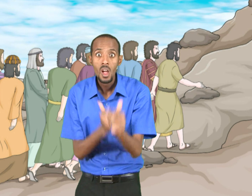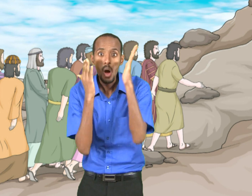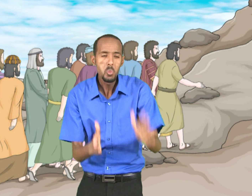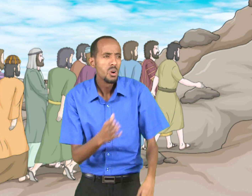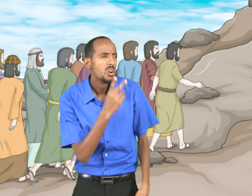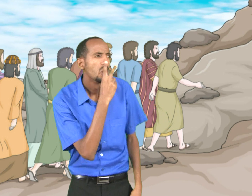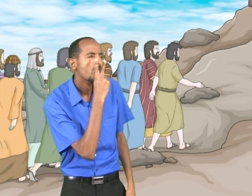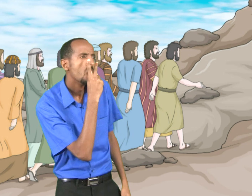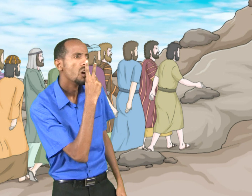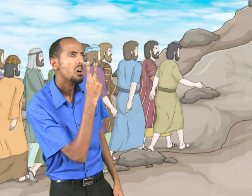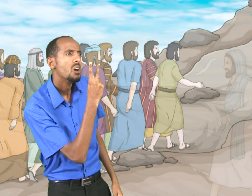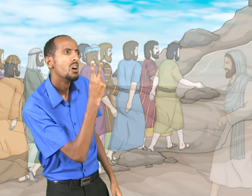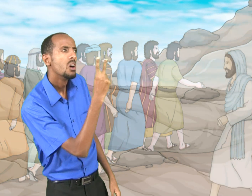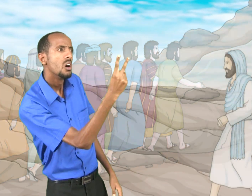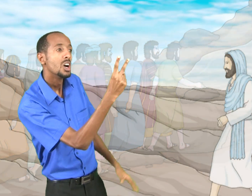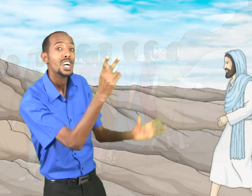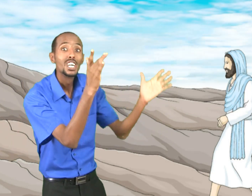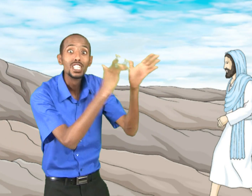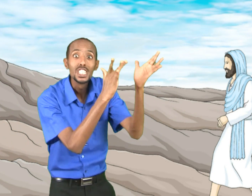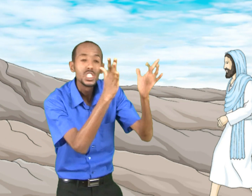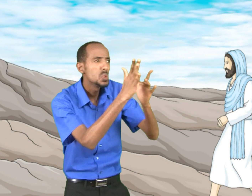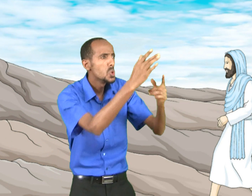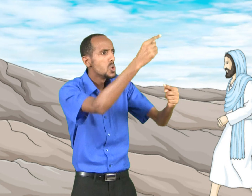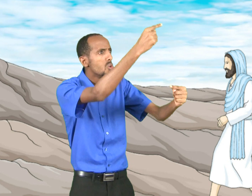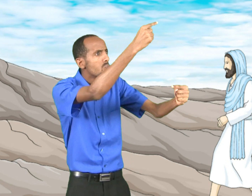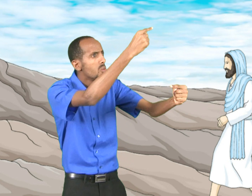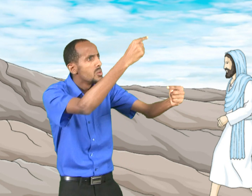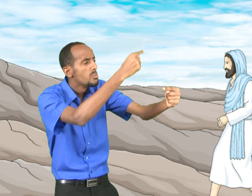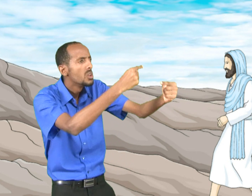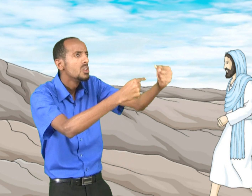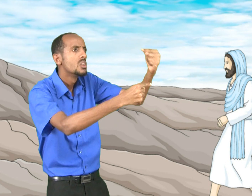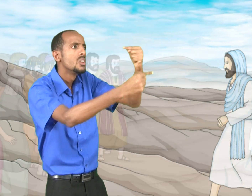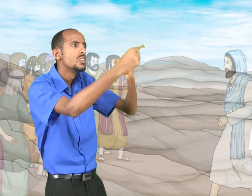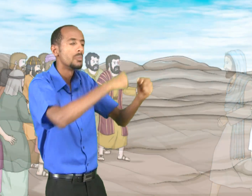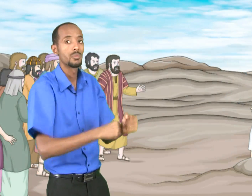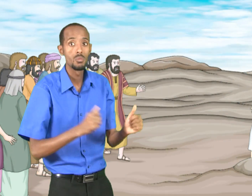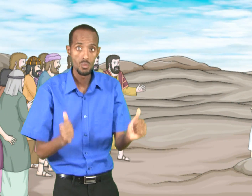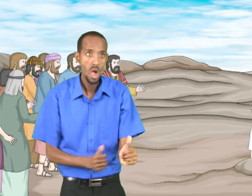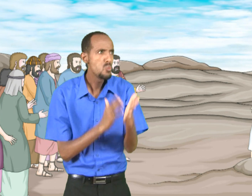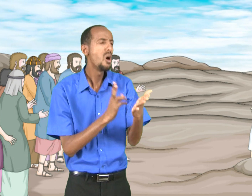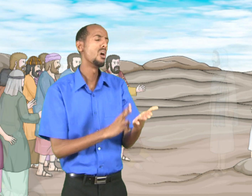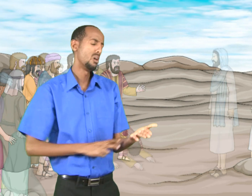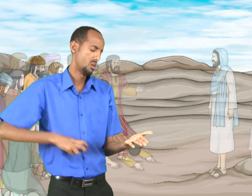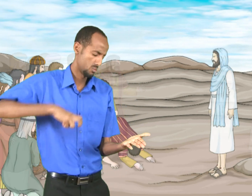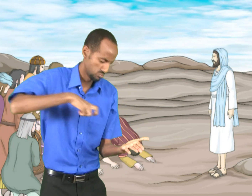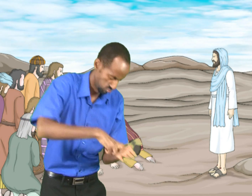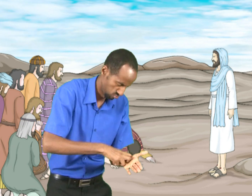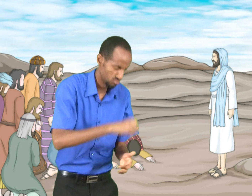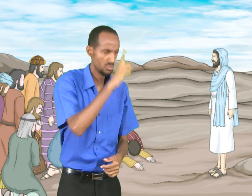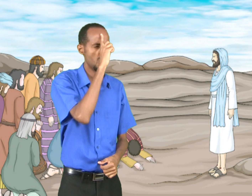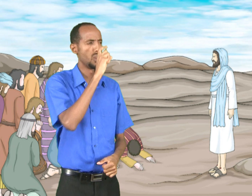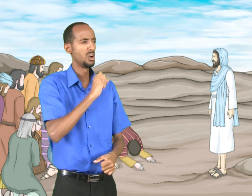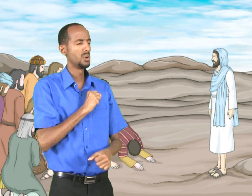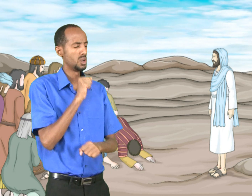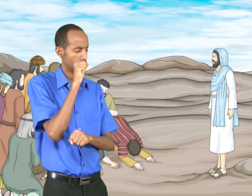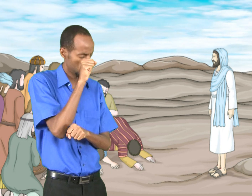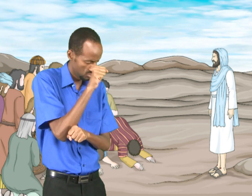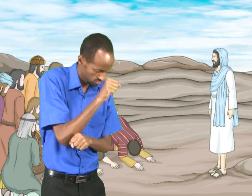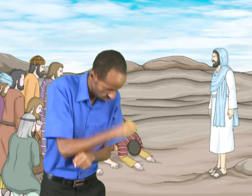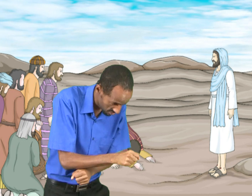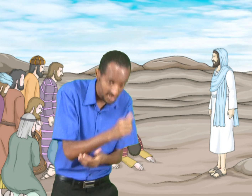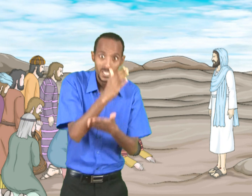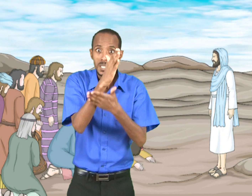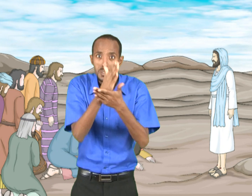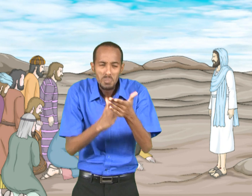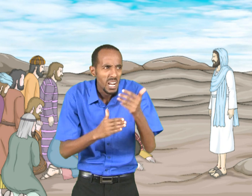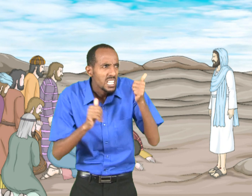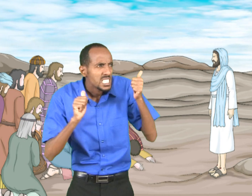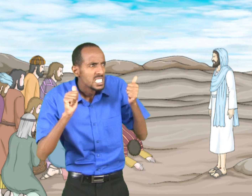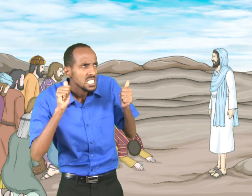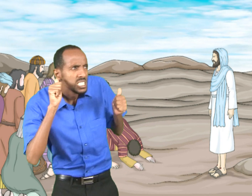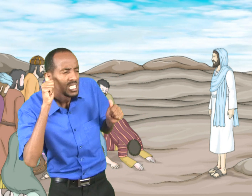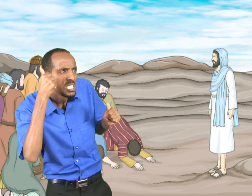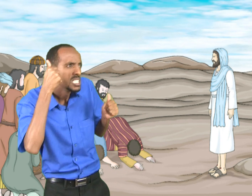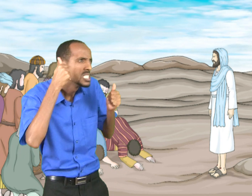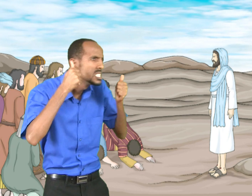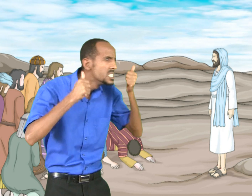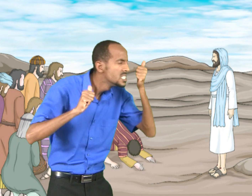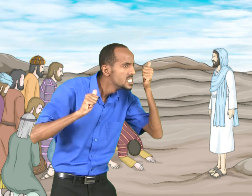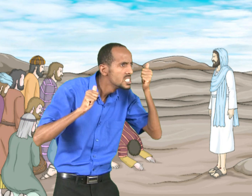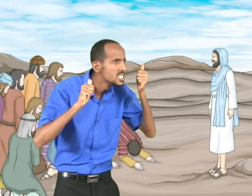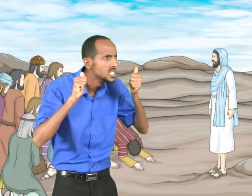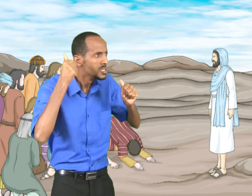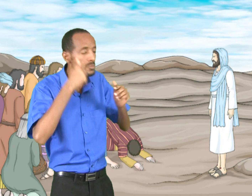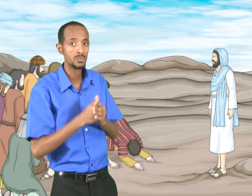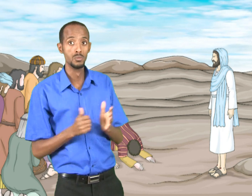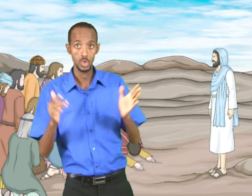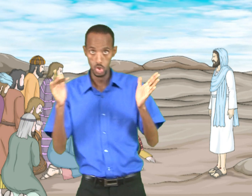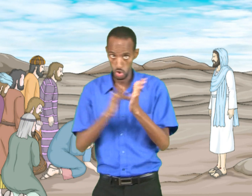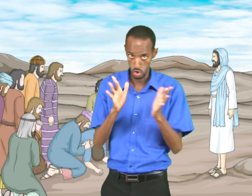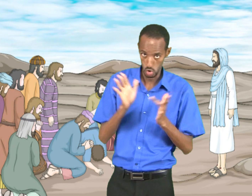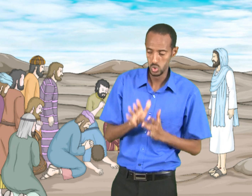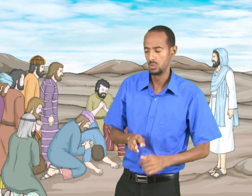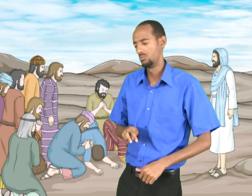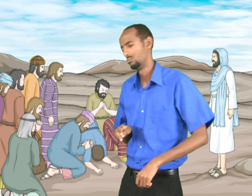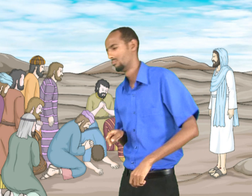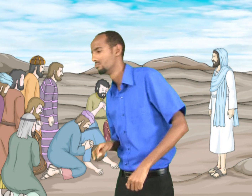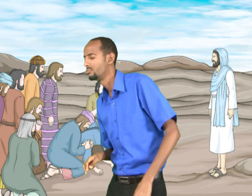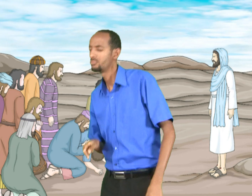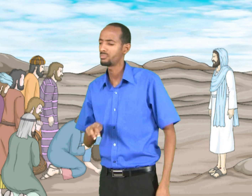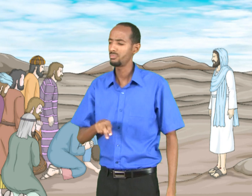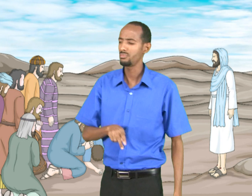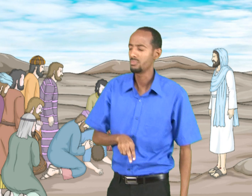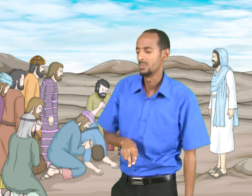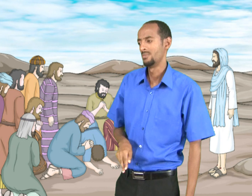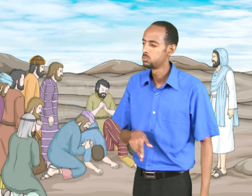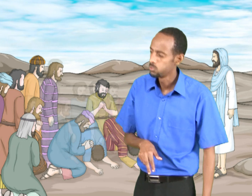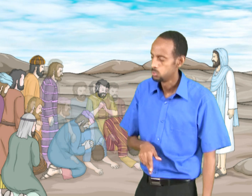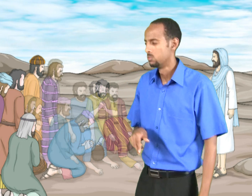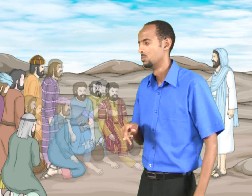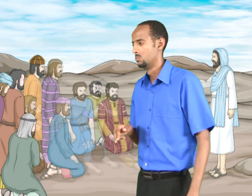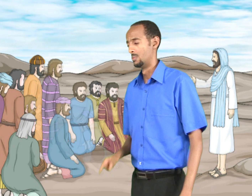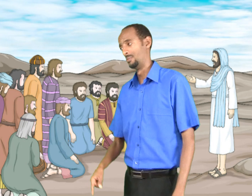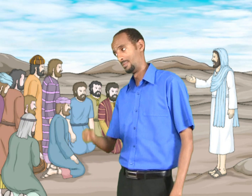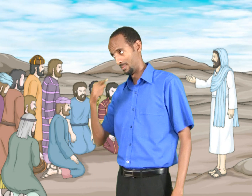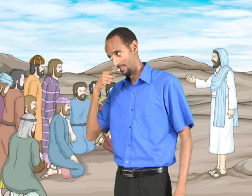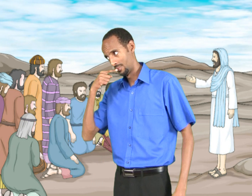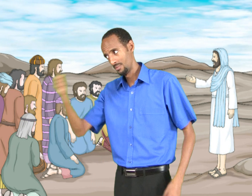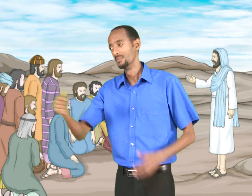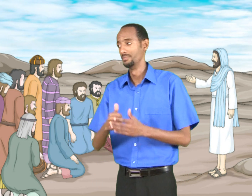When they saw Him, they worshiped Him, but some doubted.